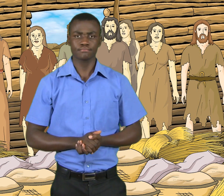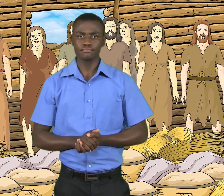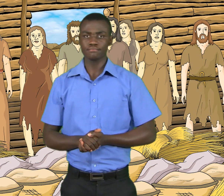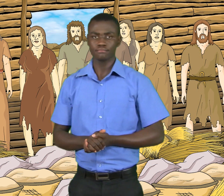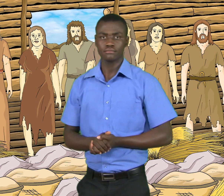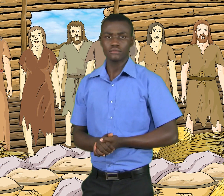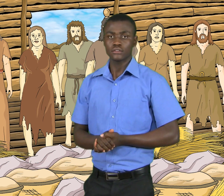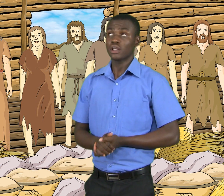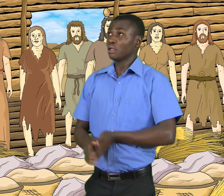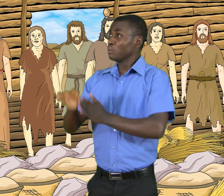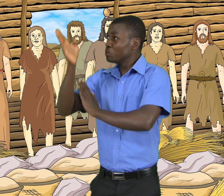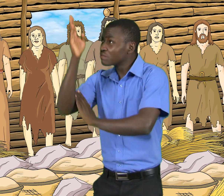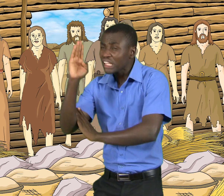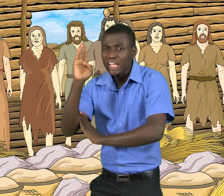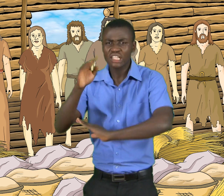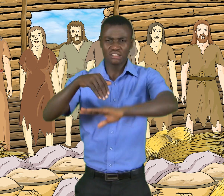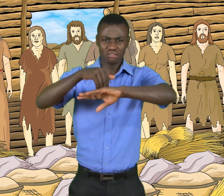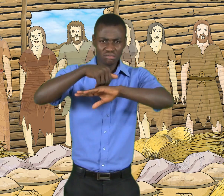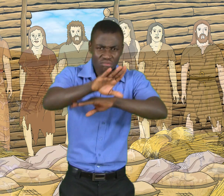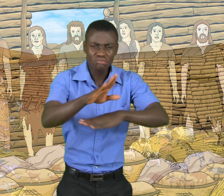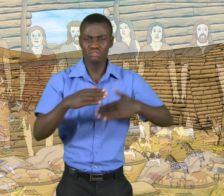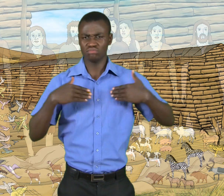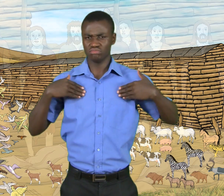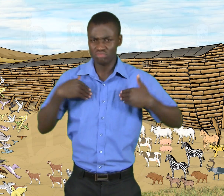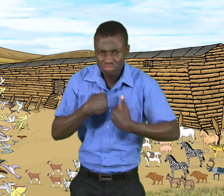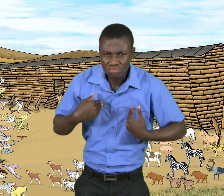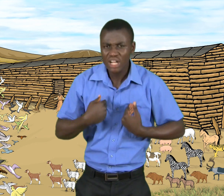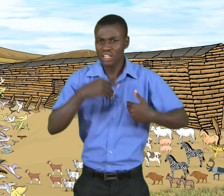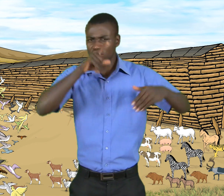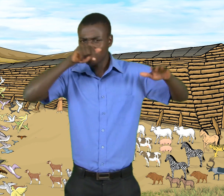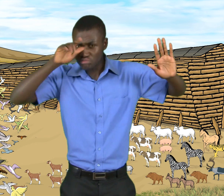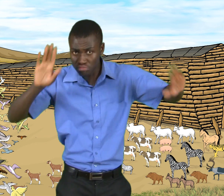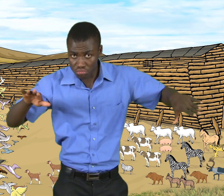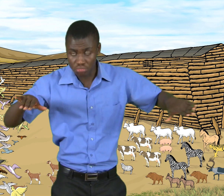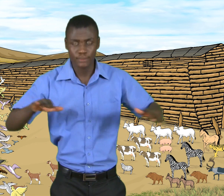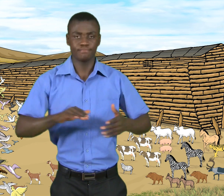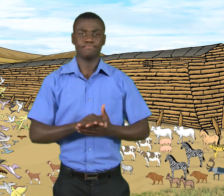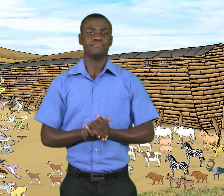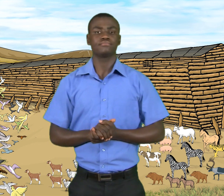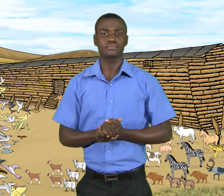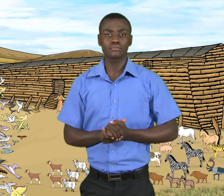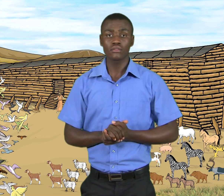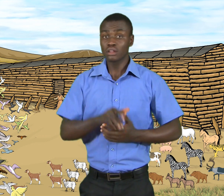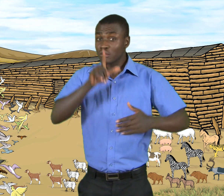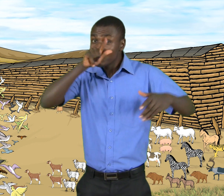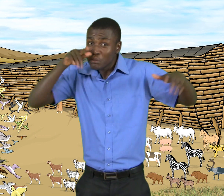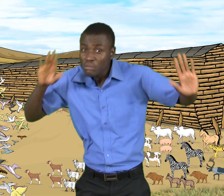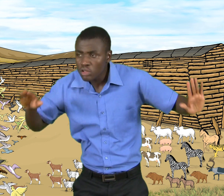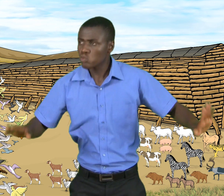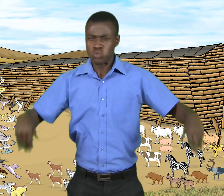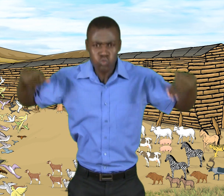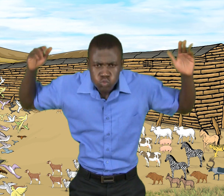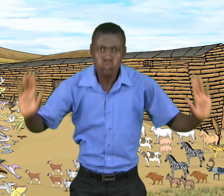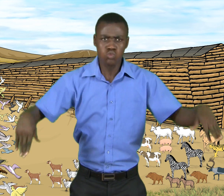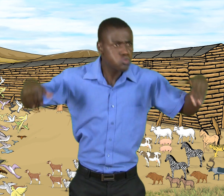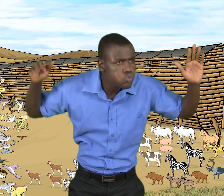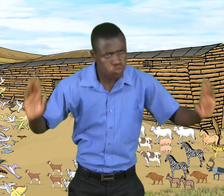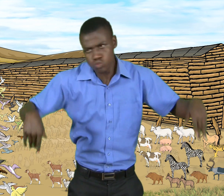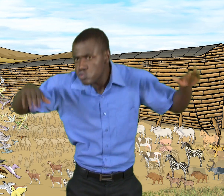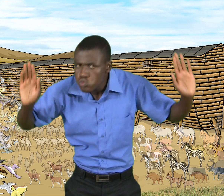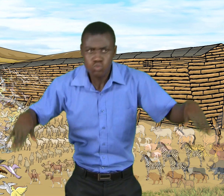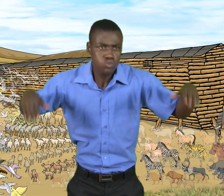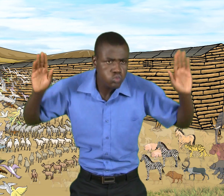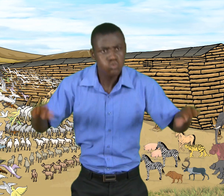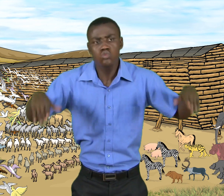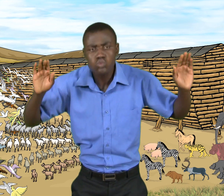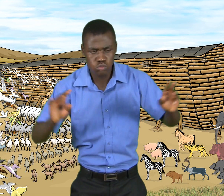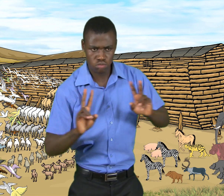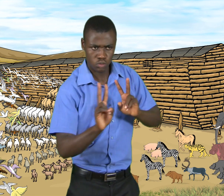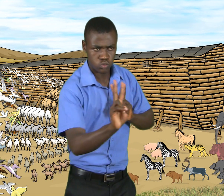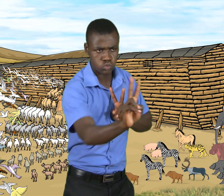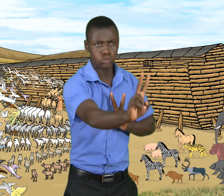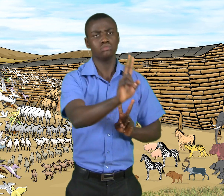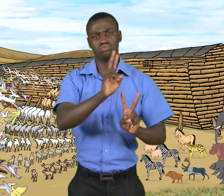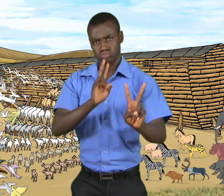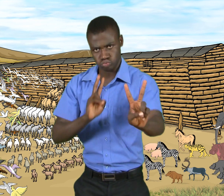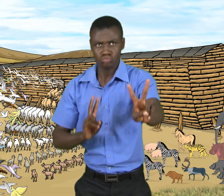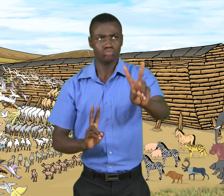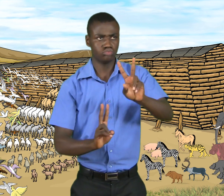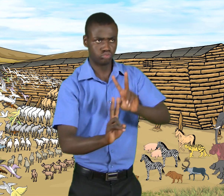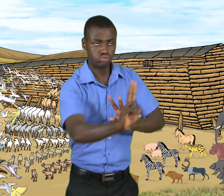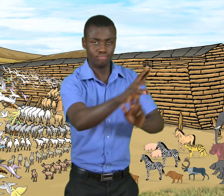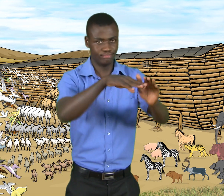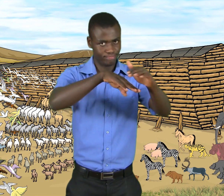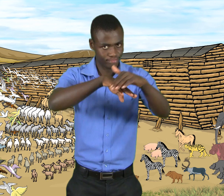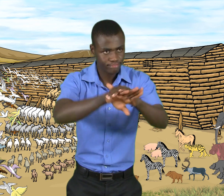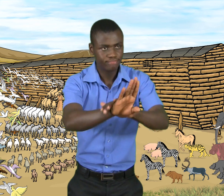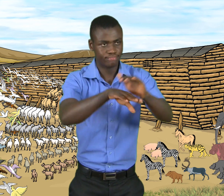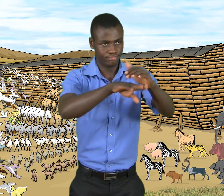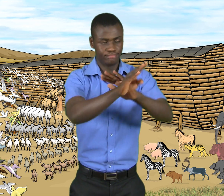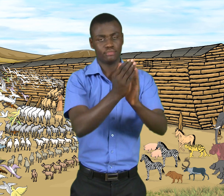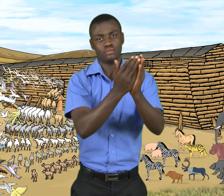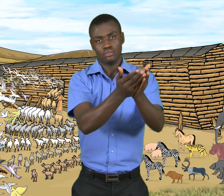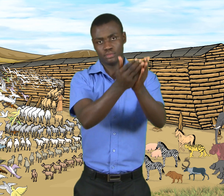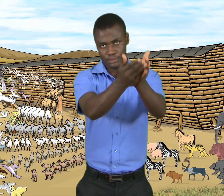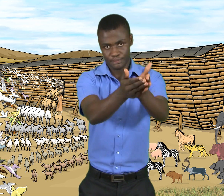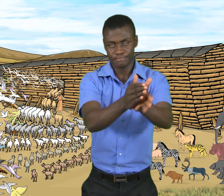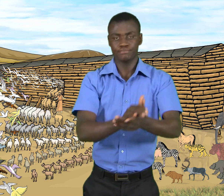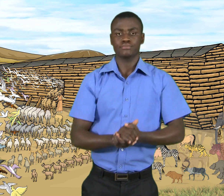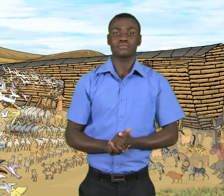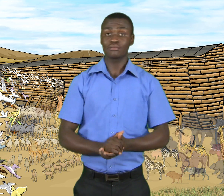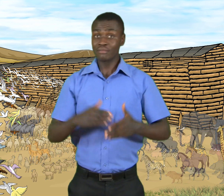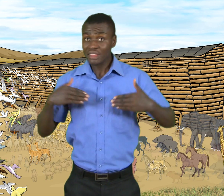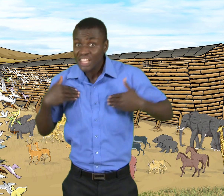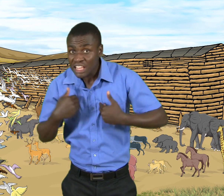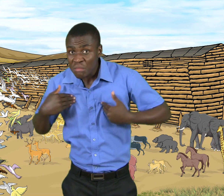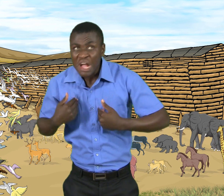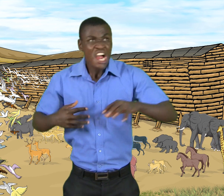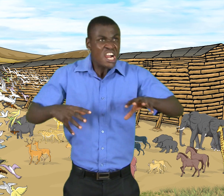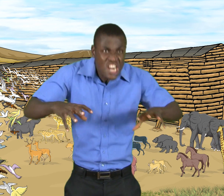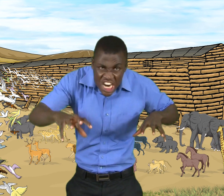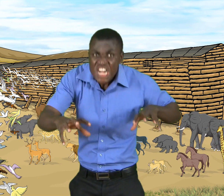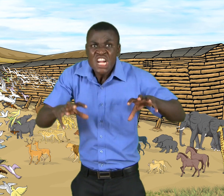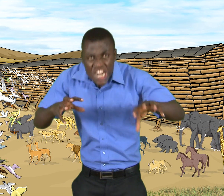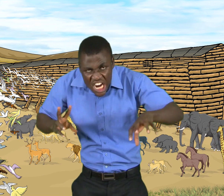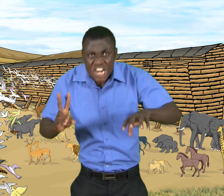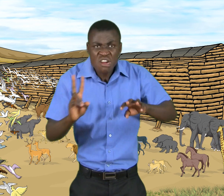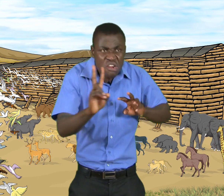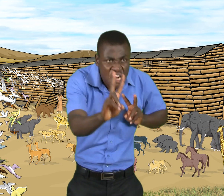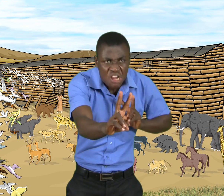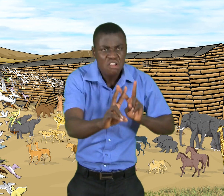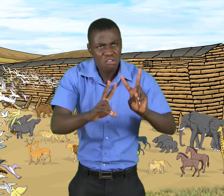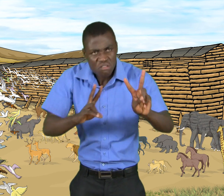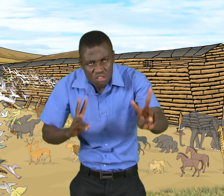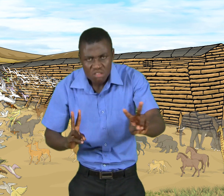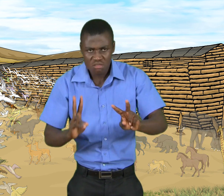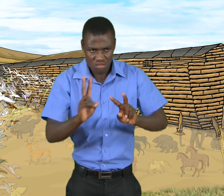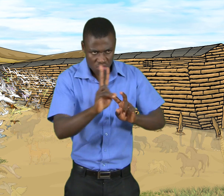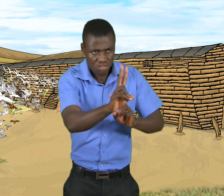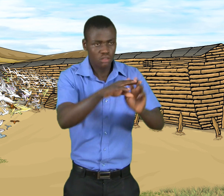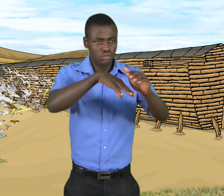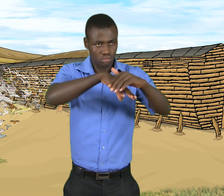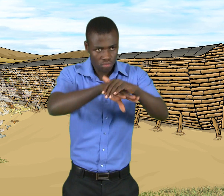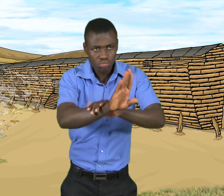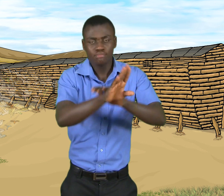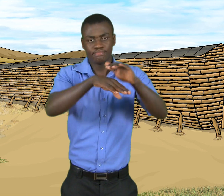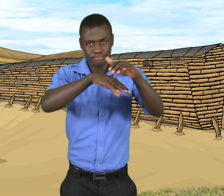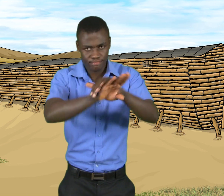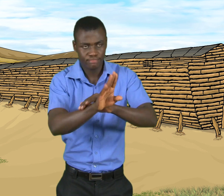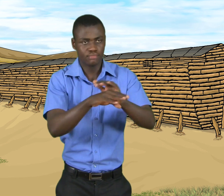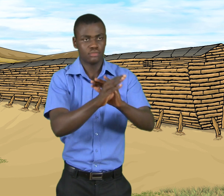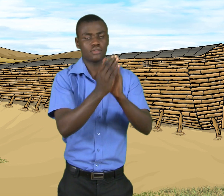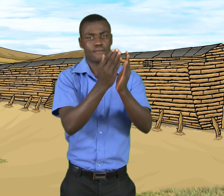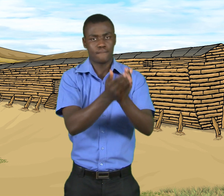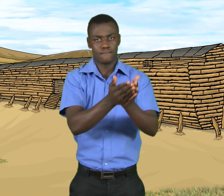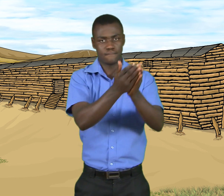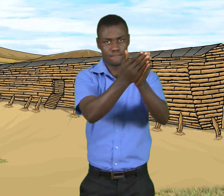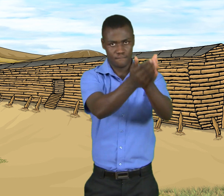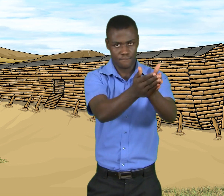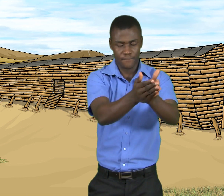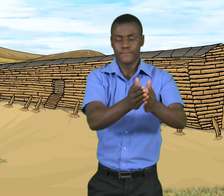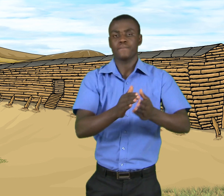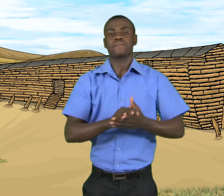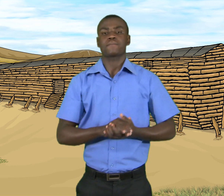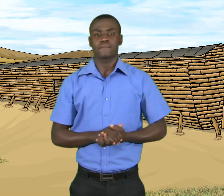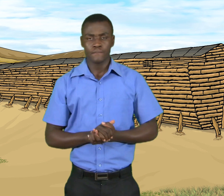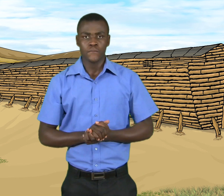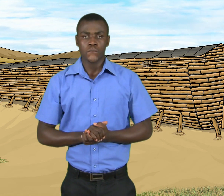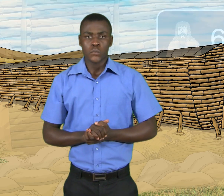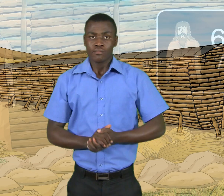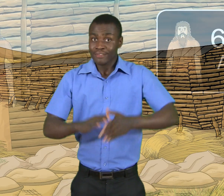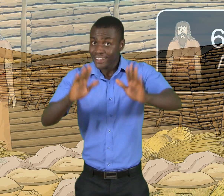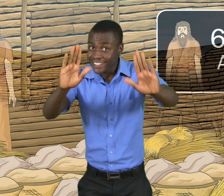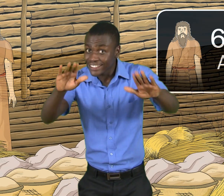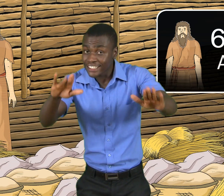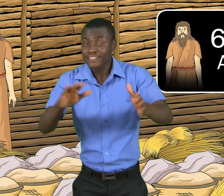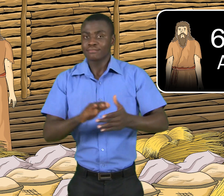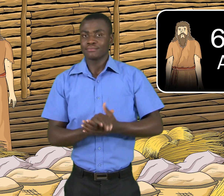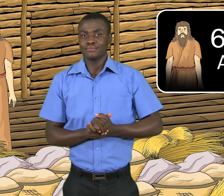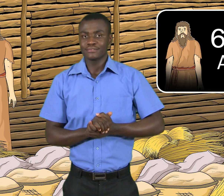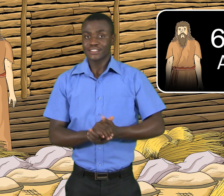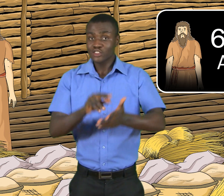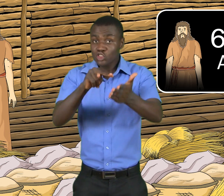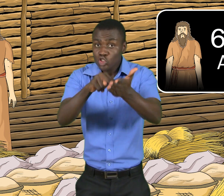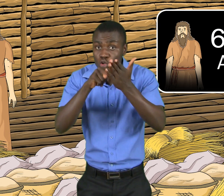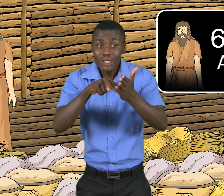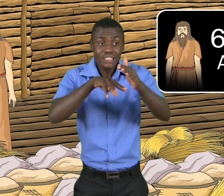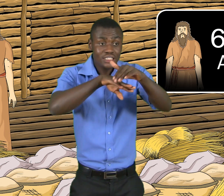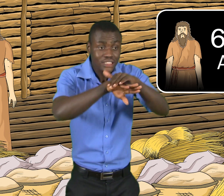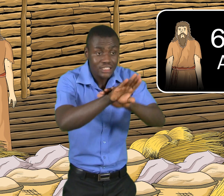The clean and unclean animals, the birds, and everything that crawls along the ground came to Noah to enter the ark, two by two, male and female, as God had commanded Noah. And after seven days the floodwaters came upon the earth.